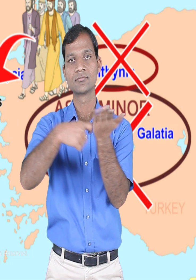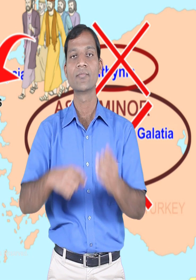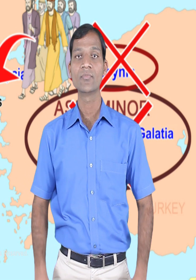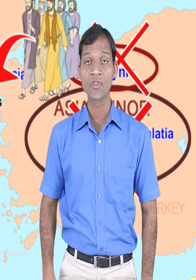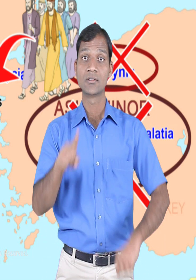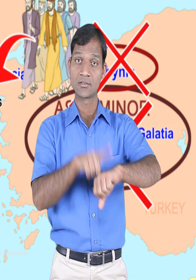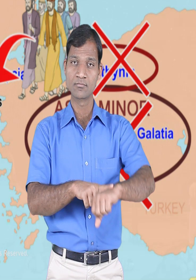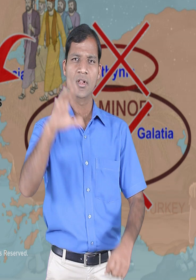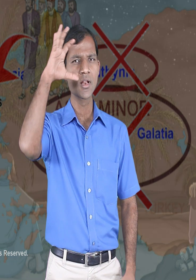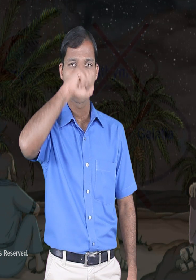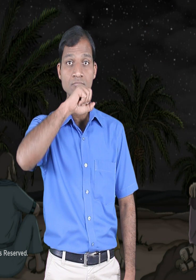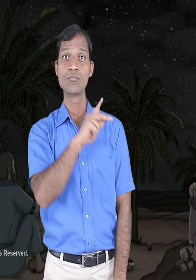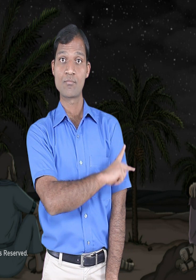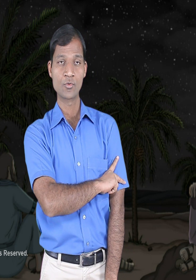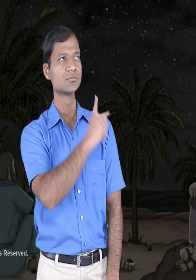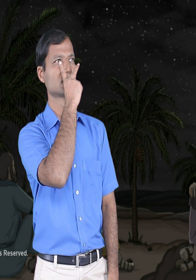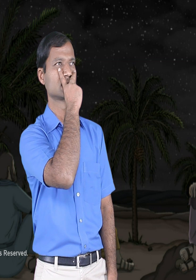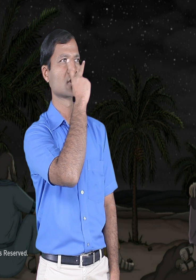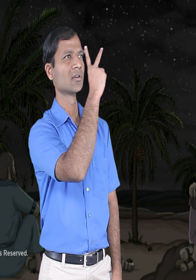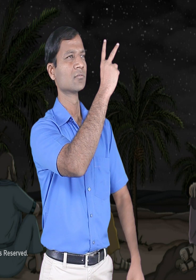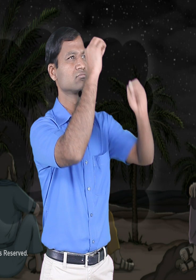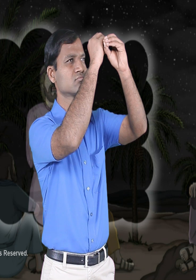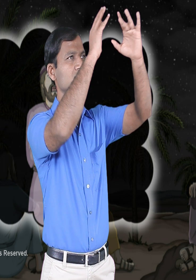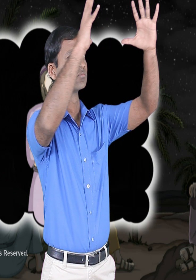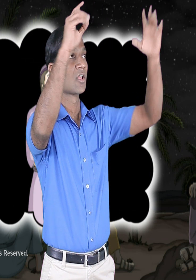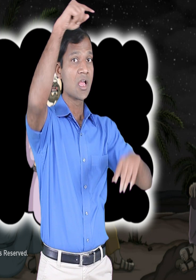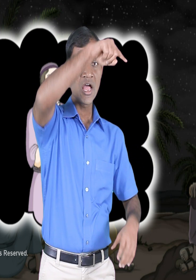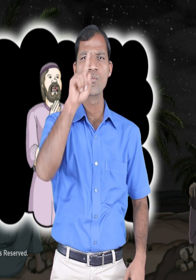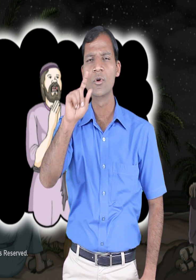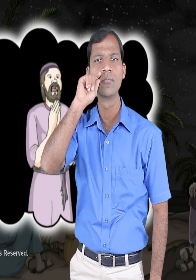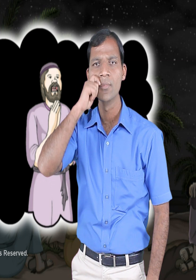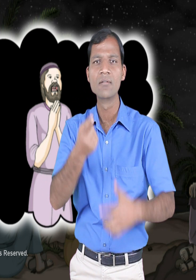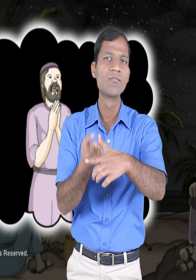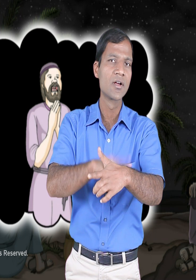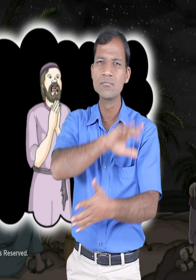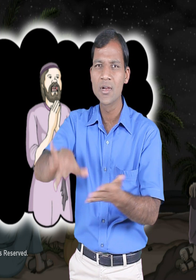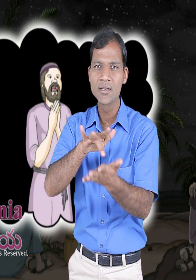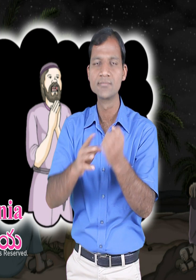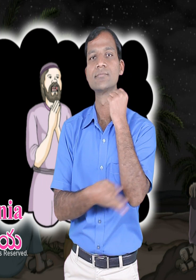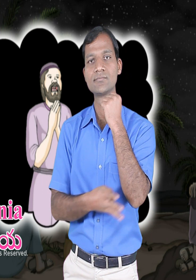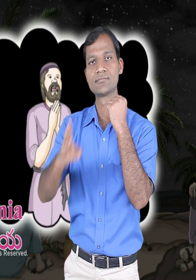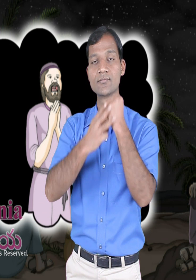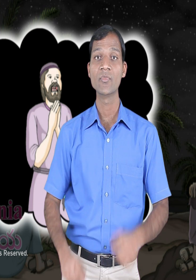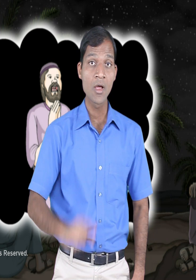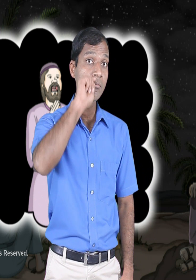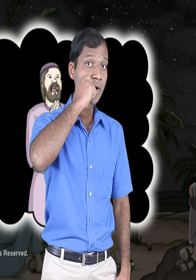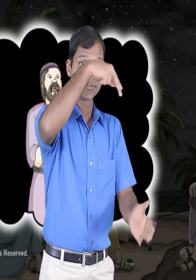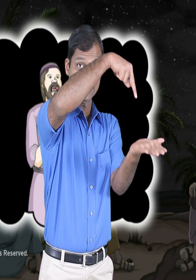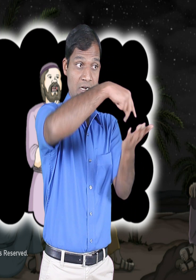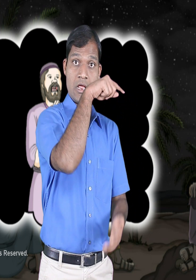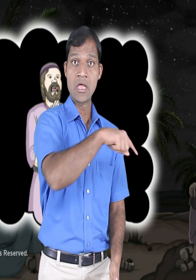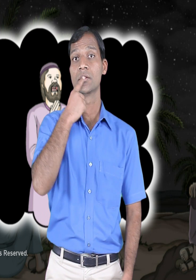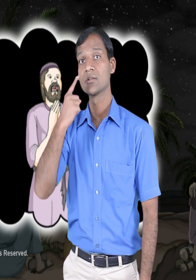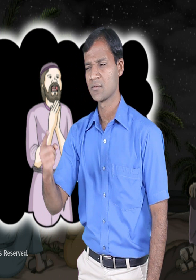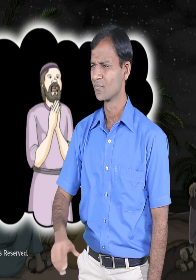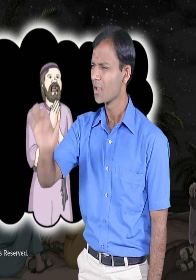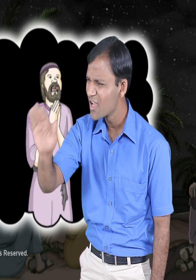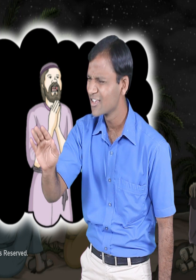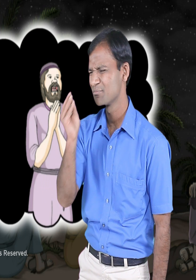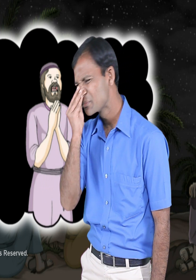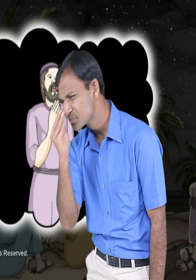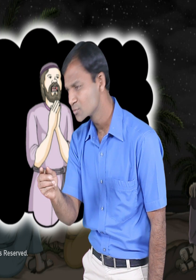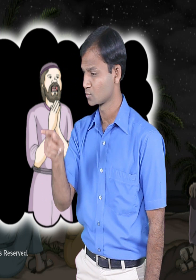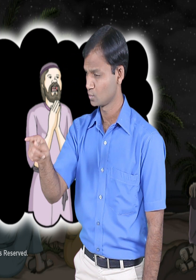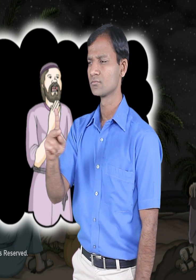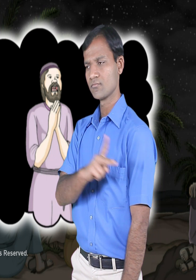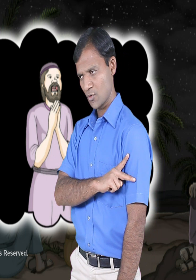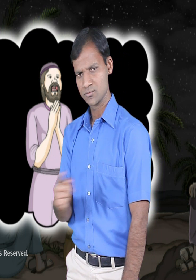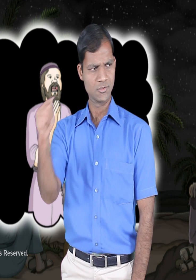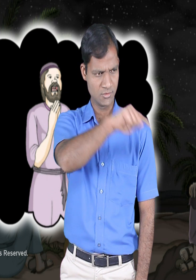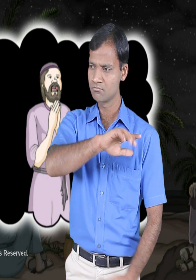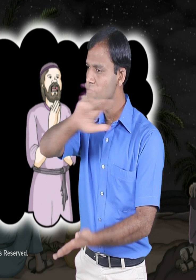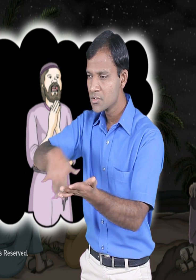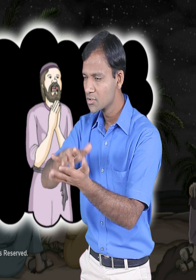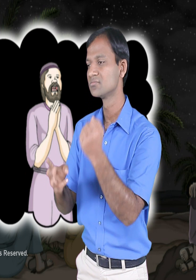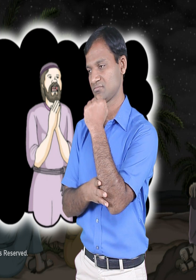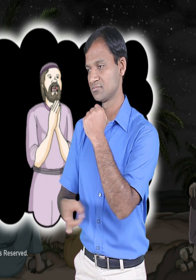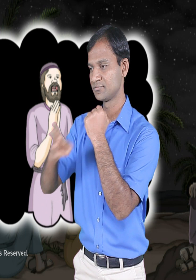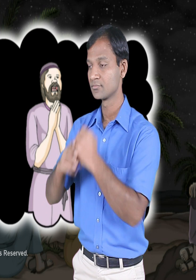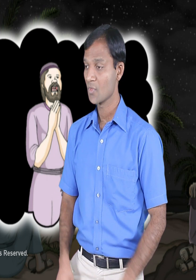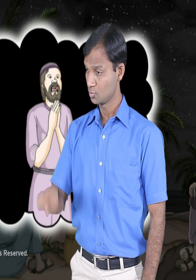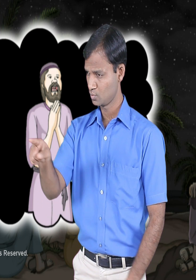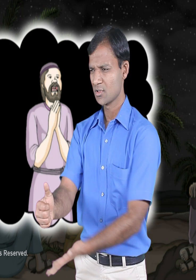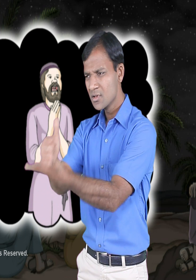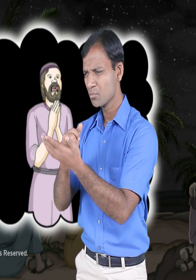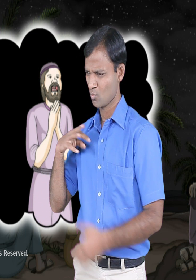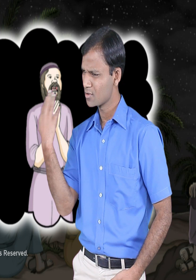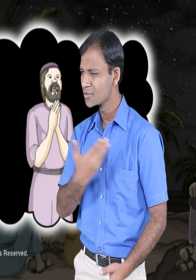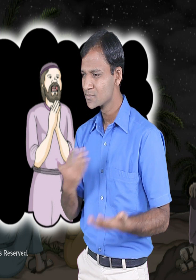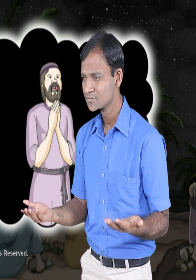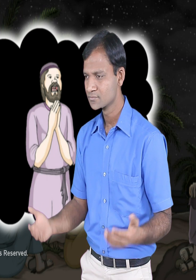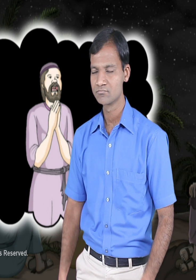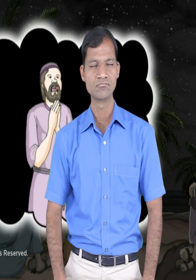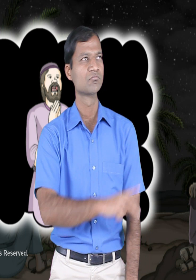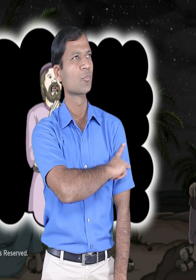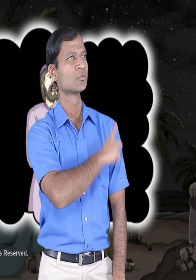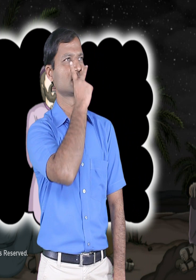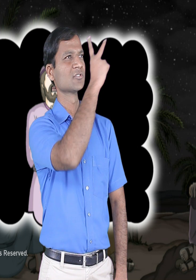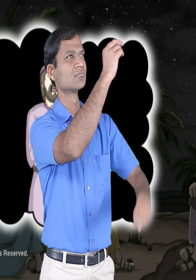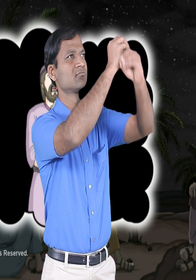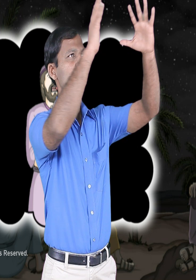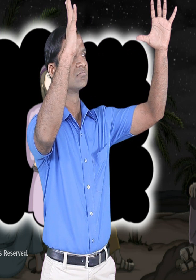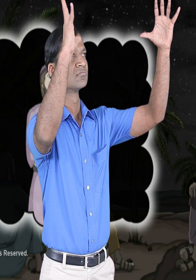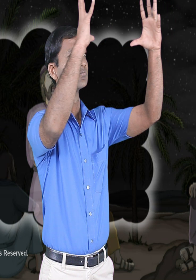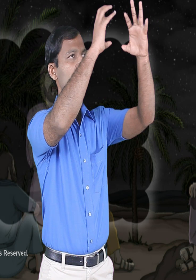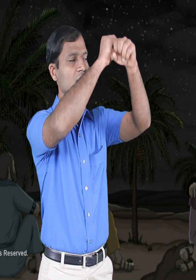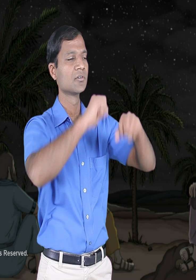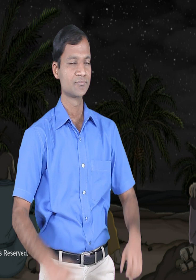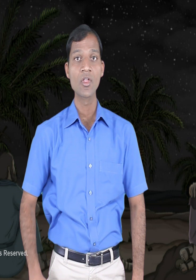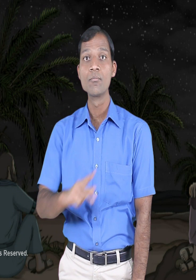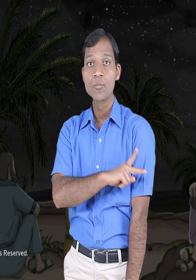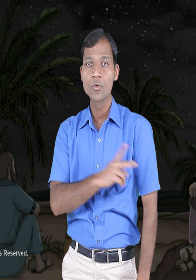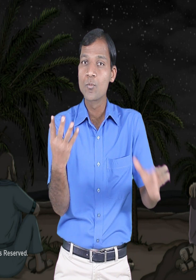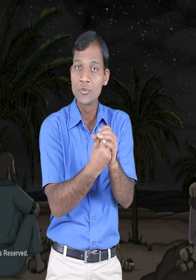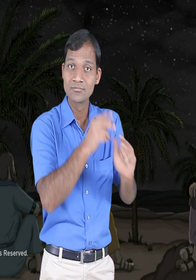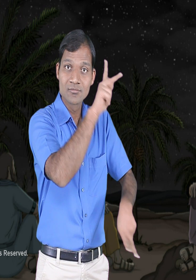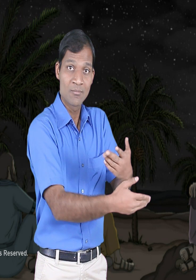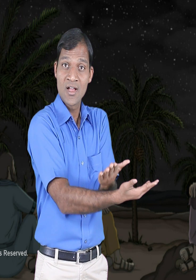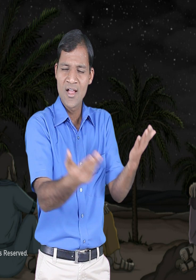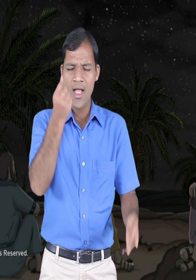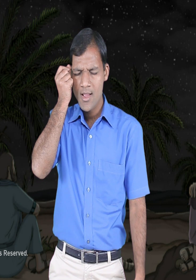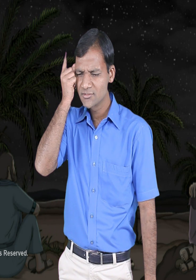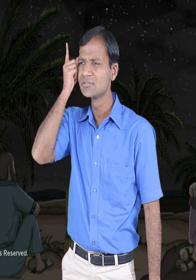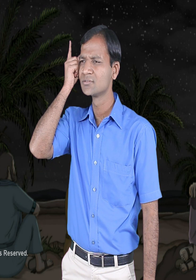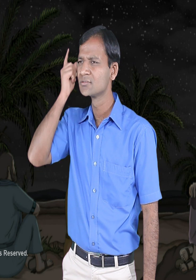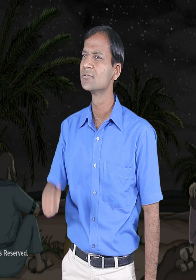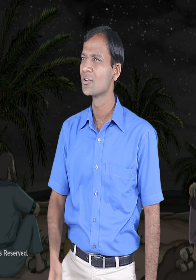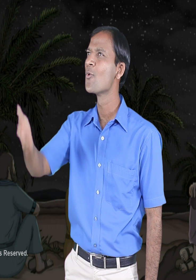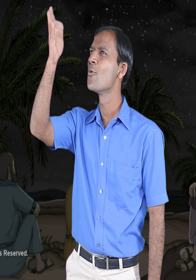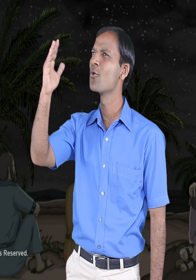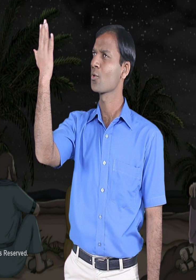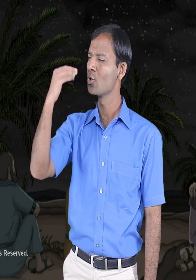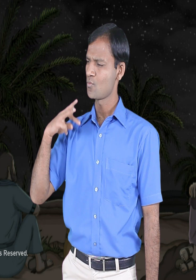During the night, Paul had a vision of a man of Macedonia standing and pleading with him, “Come over to Macedonia and help us.”